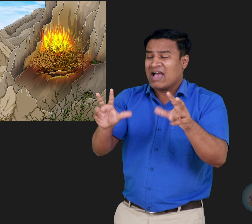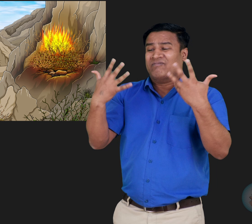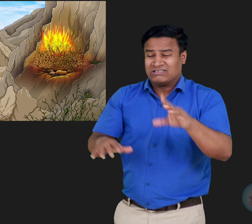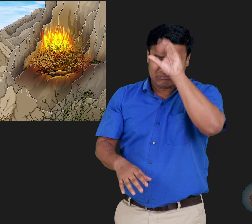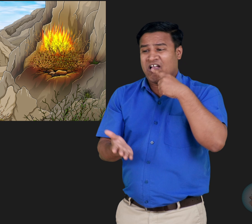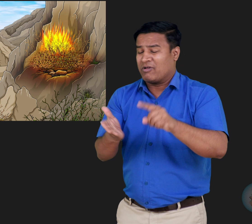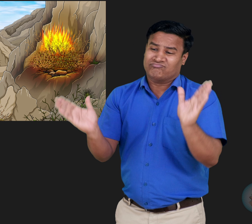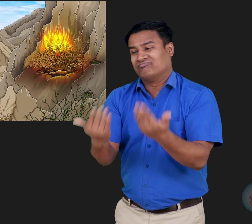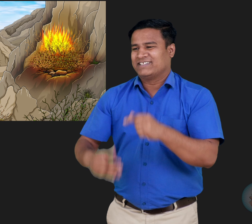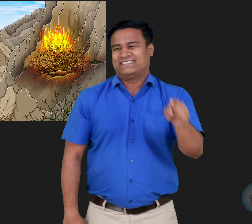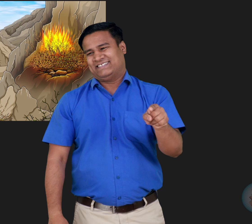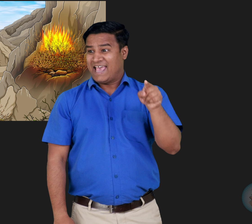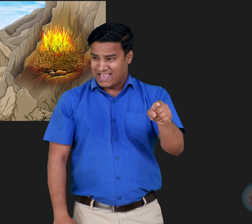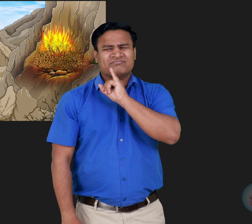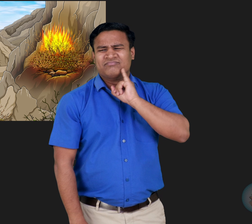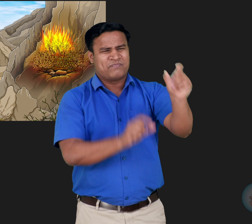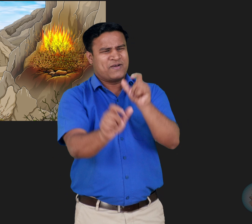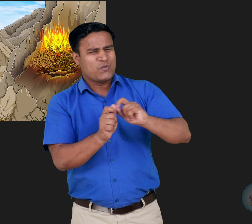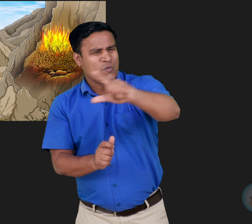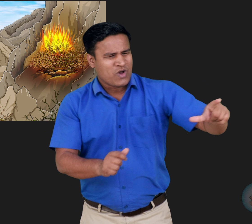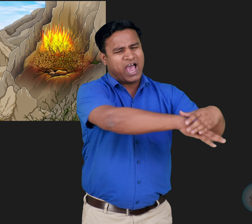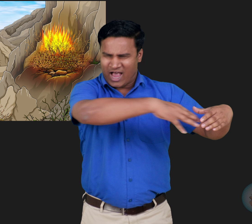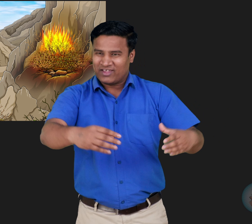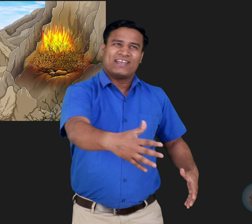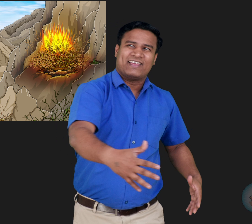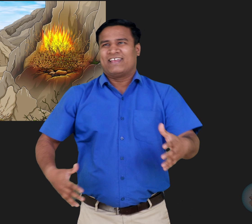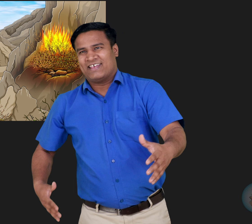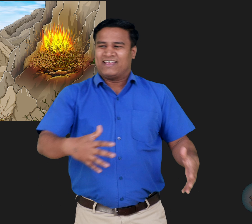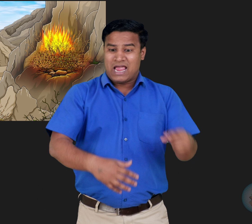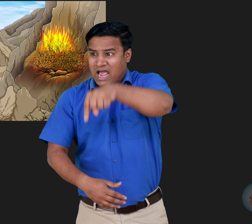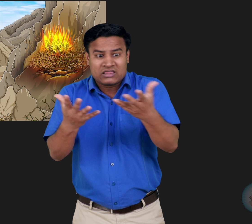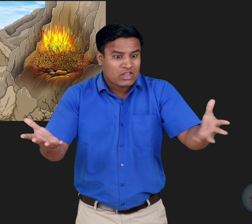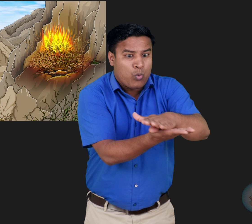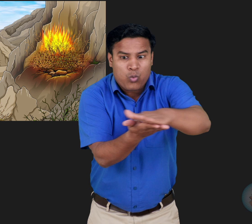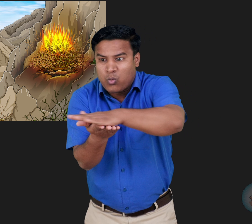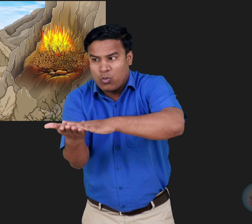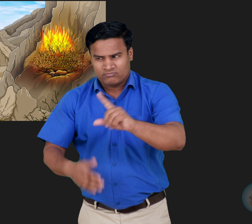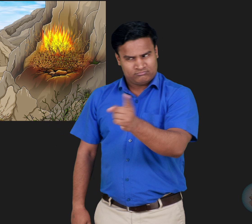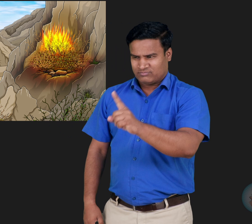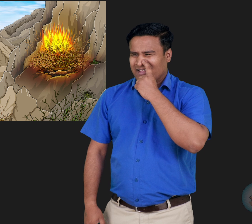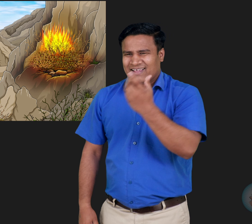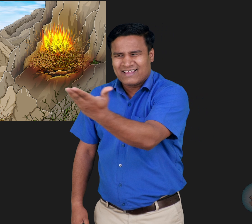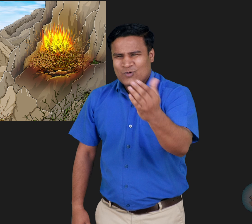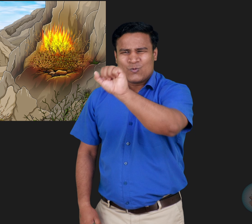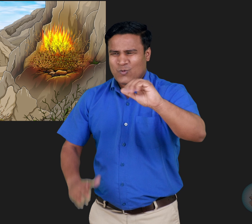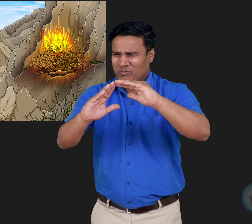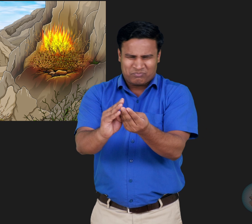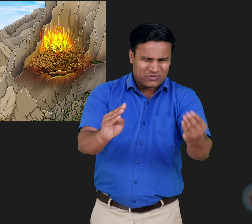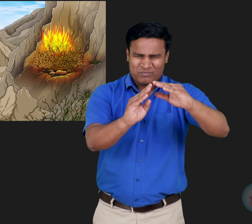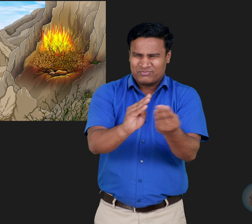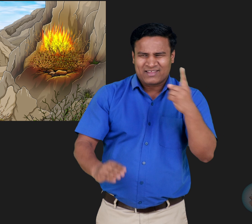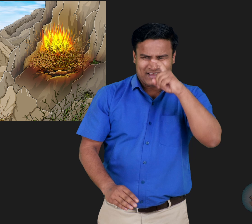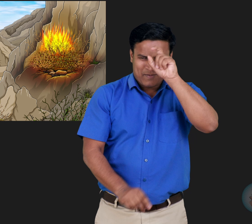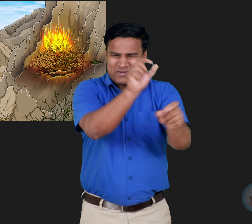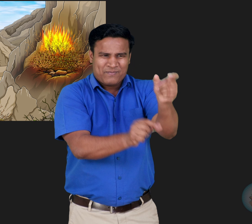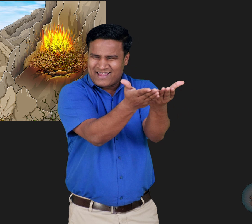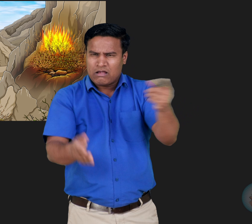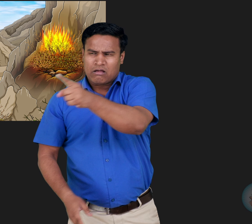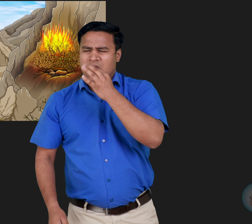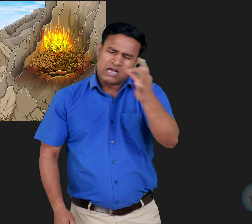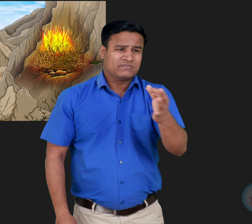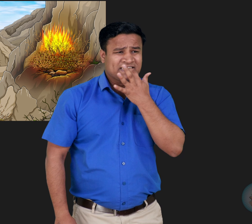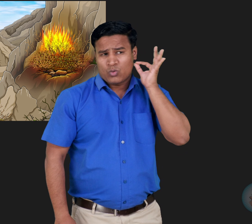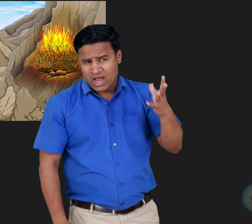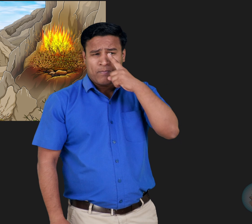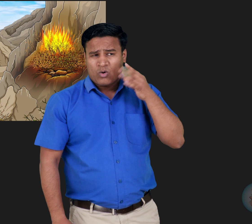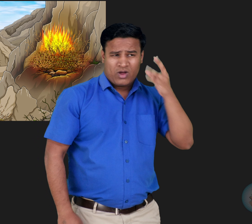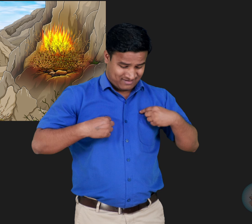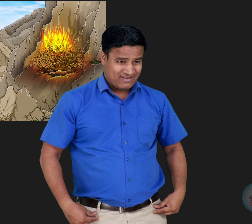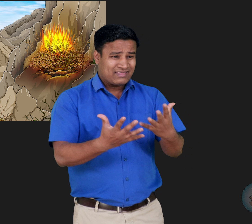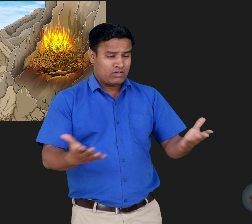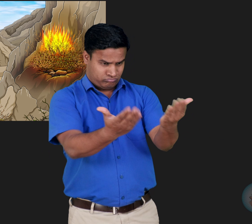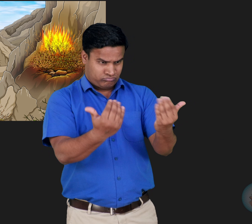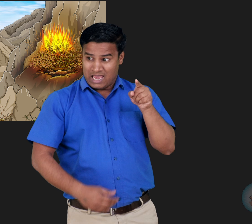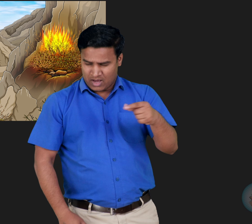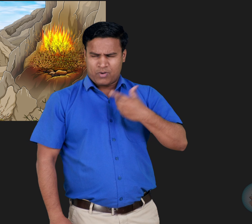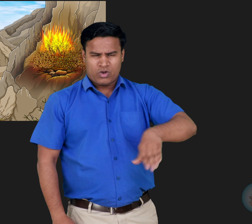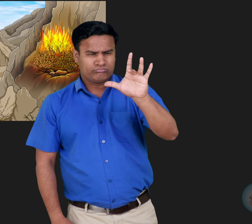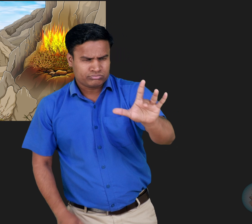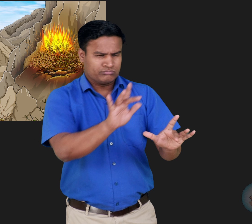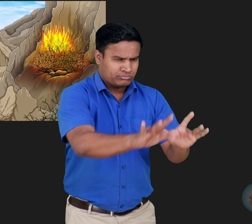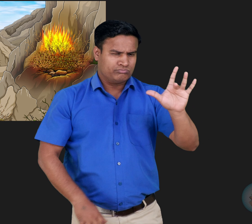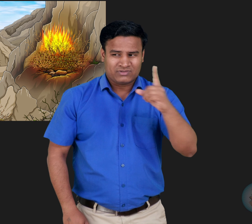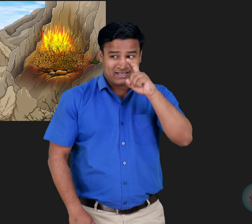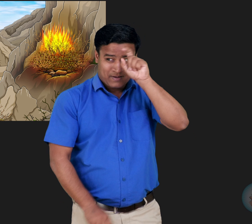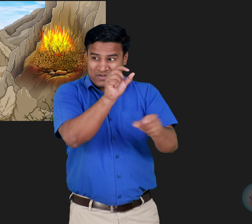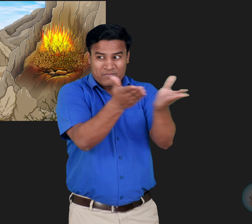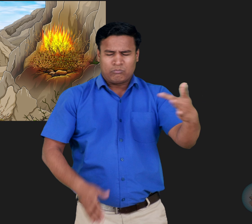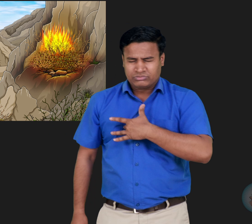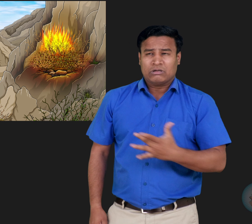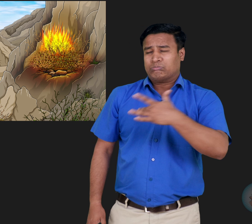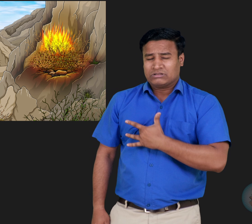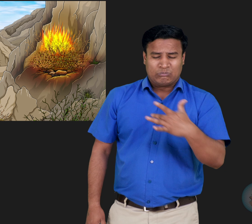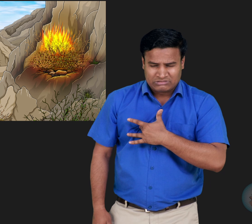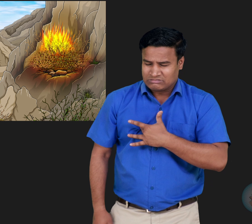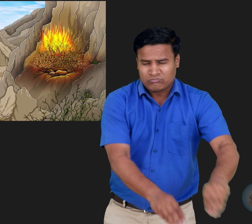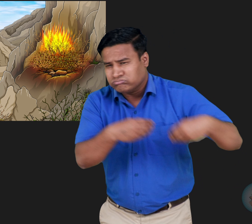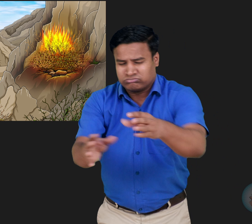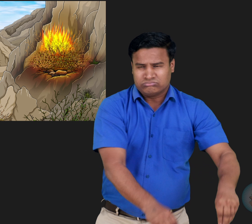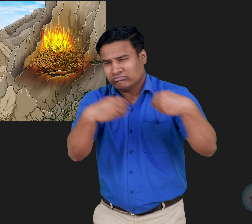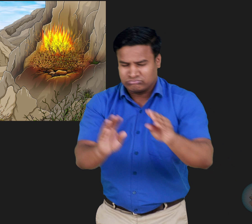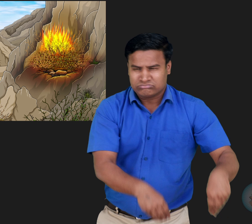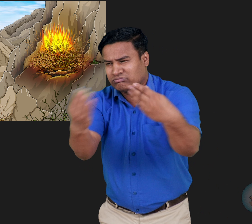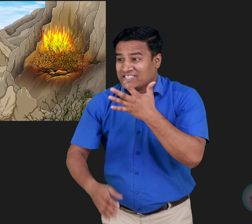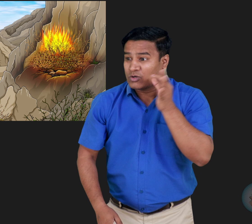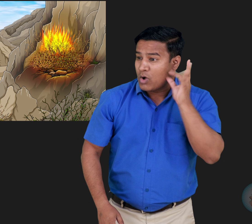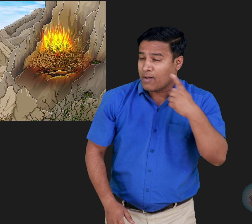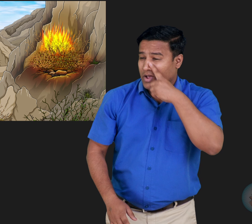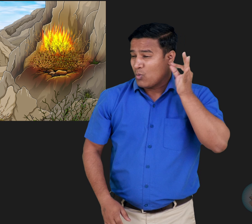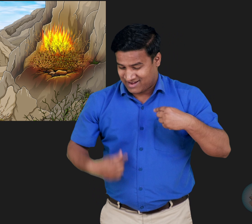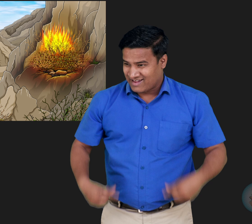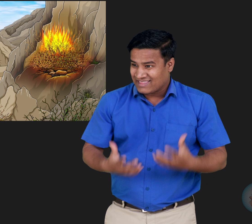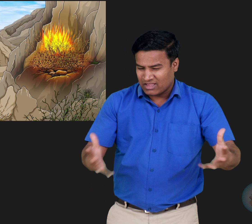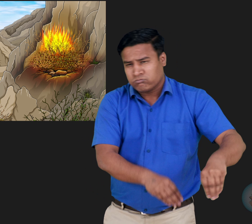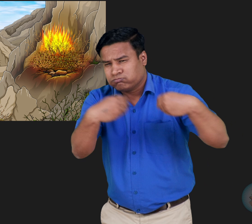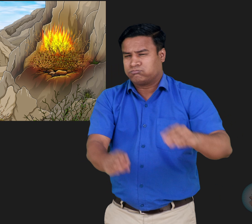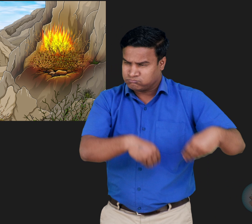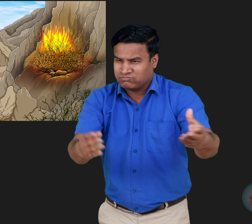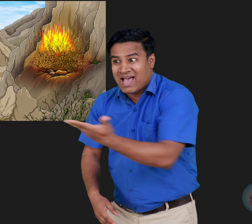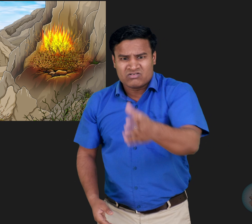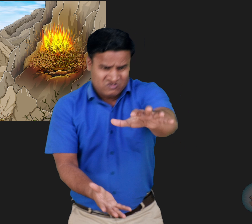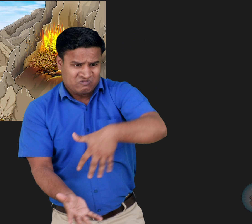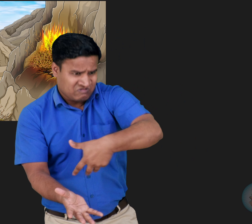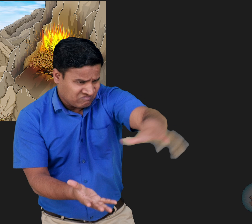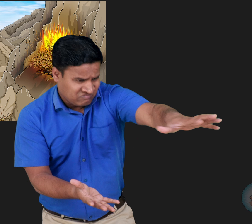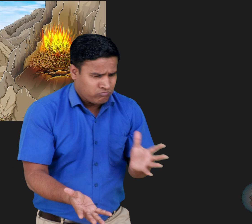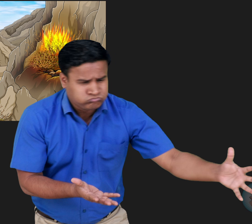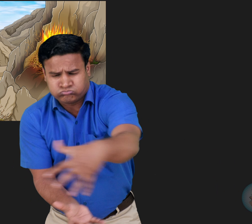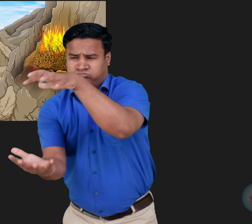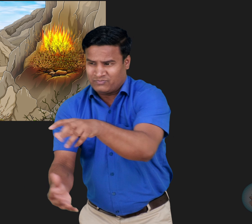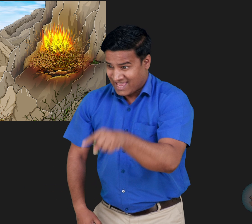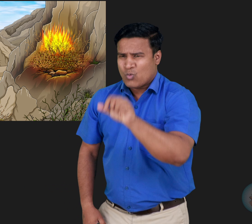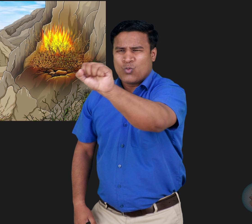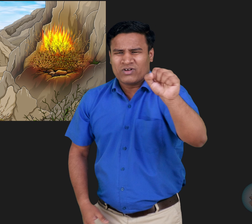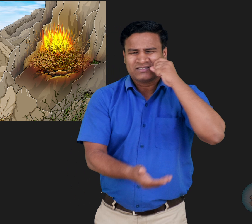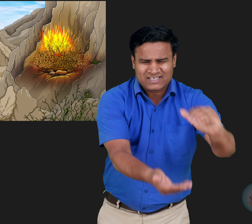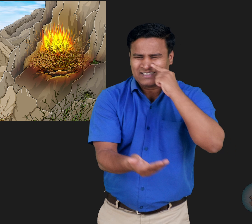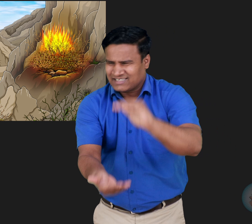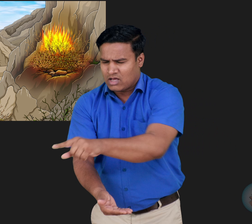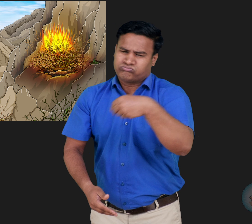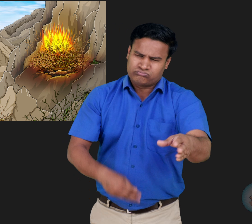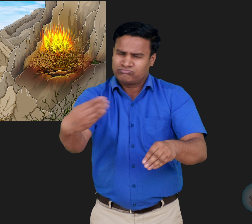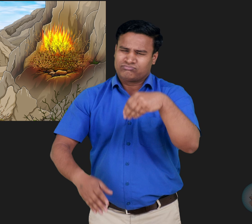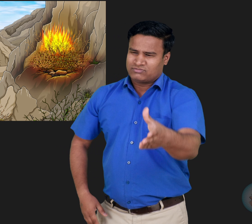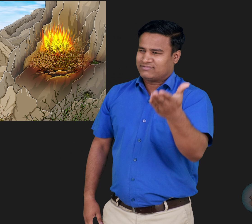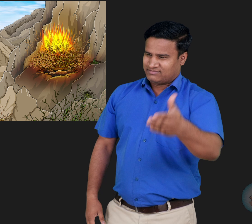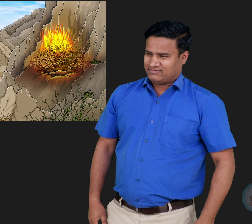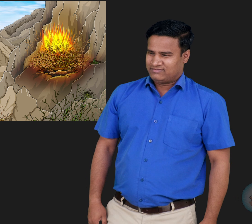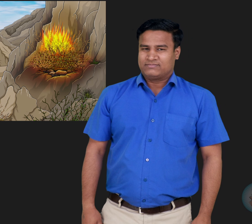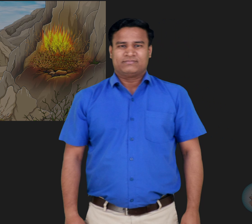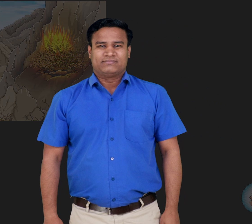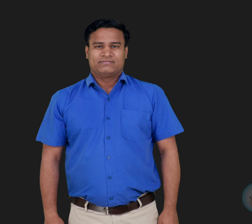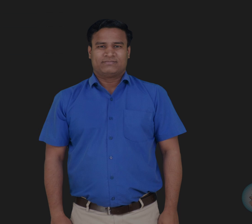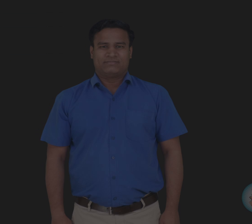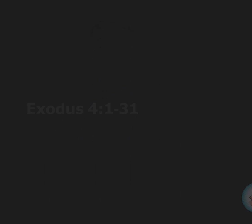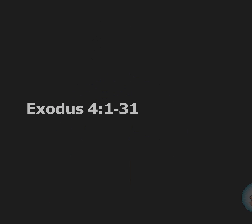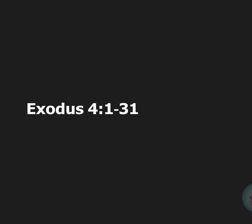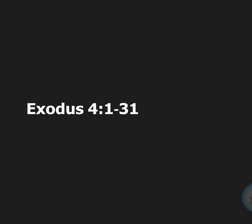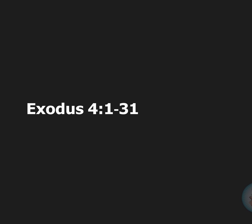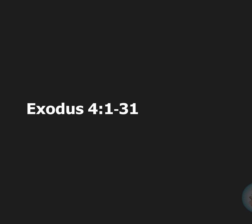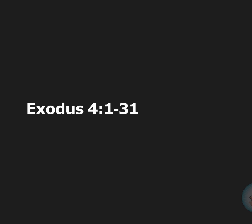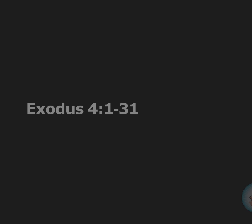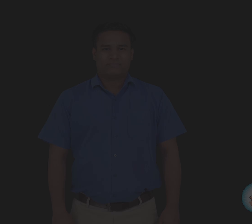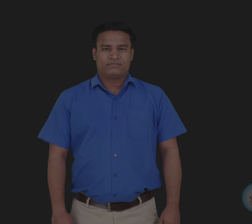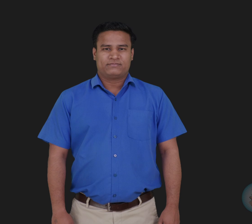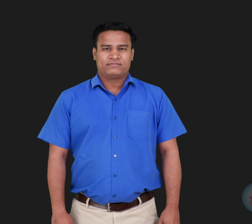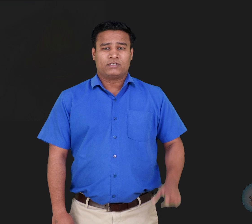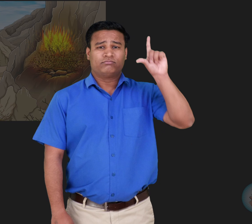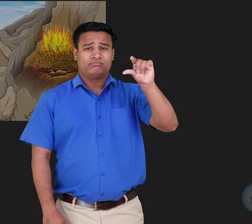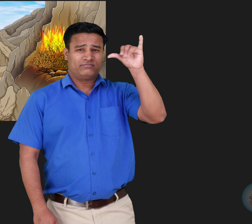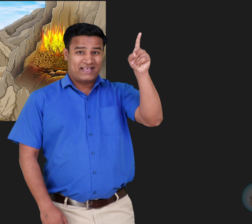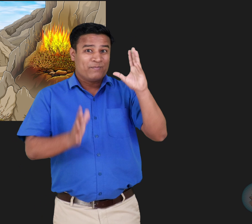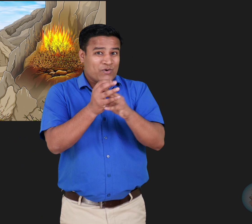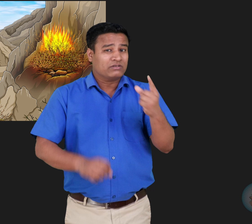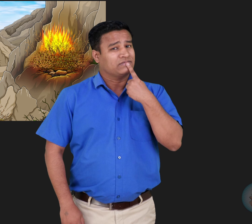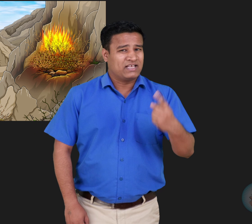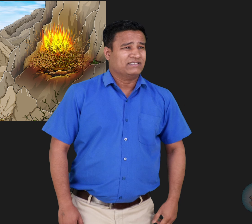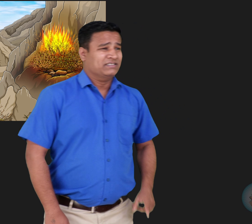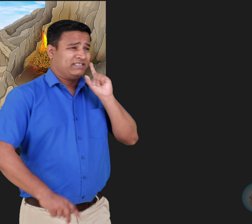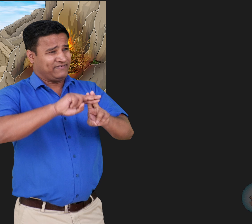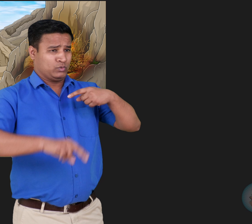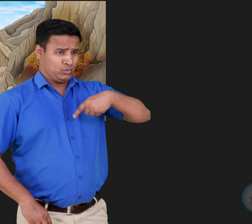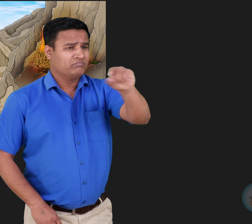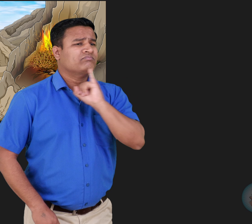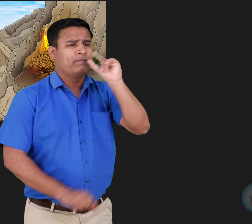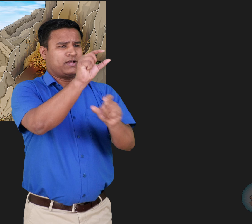And I will grant this people such favor in the sight of the Egyptians that when you leave, you will not go away empty-handed. Every woman shall ask her neighbor and any woman staying in her house for silver and gold jewelry and clothing, and you will put them on your sons and daughters.